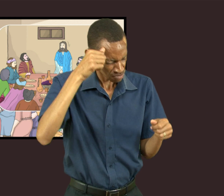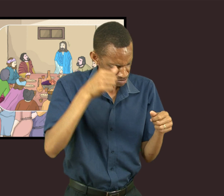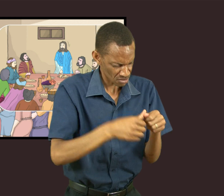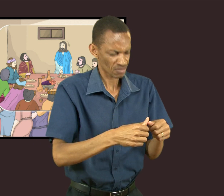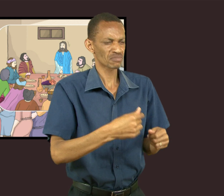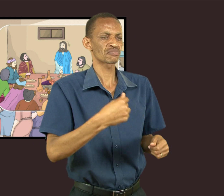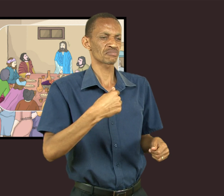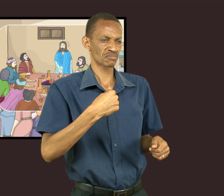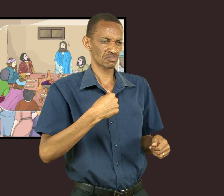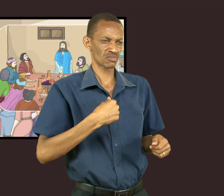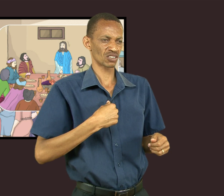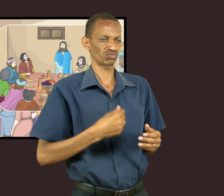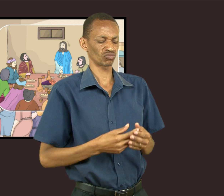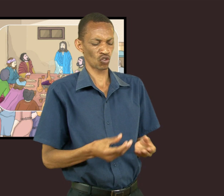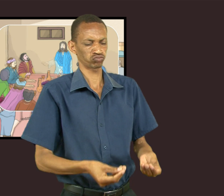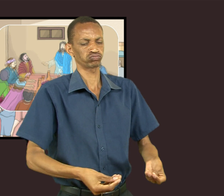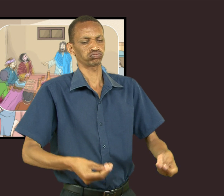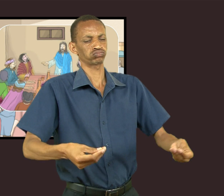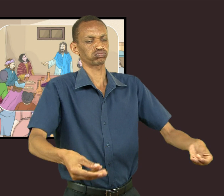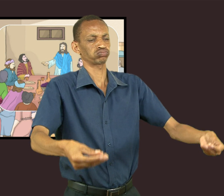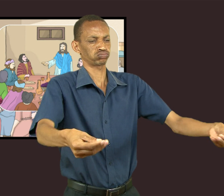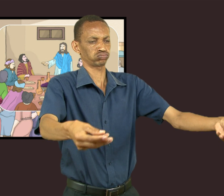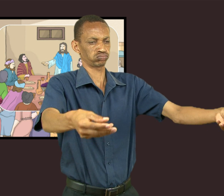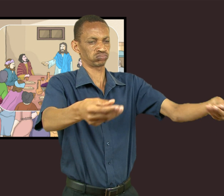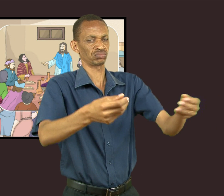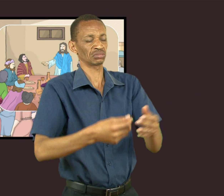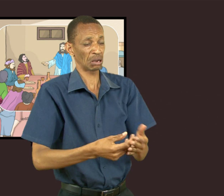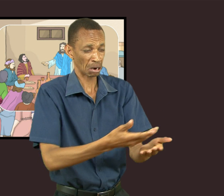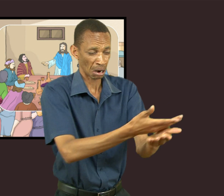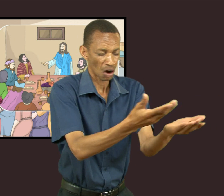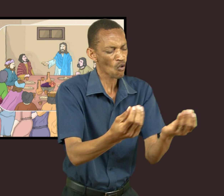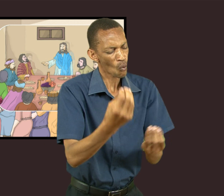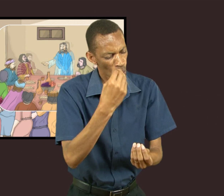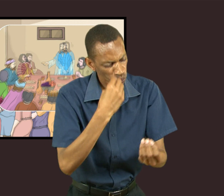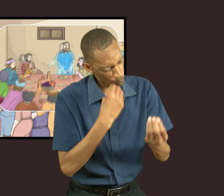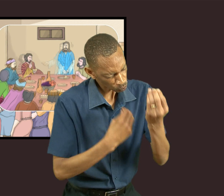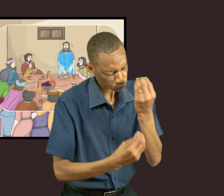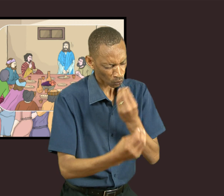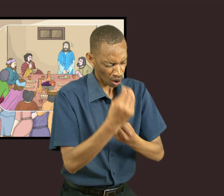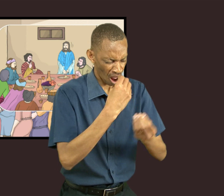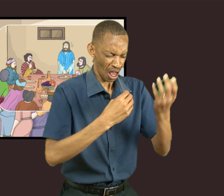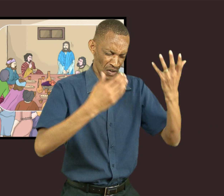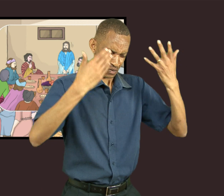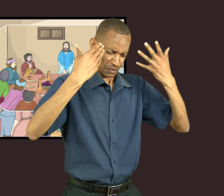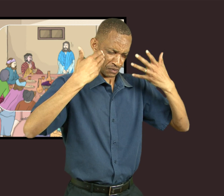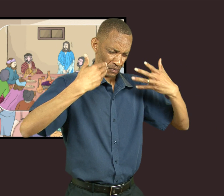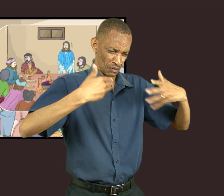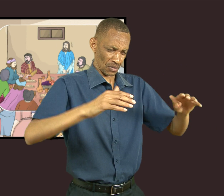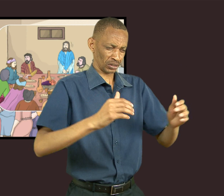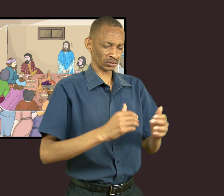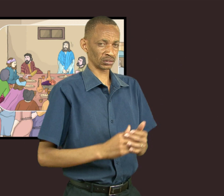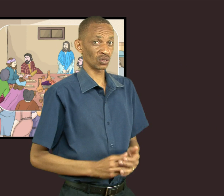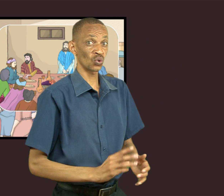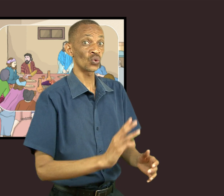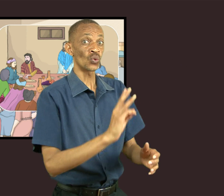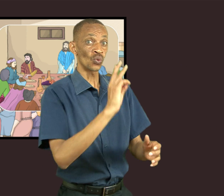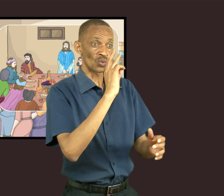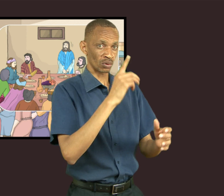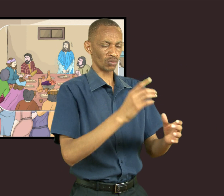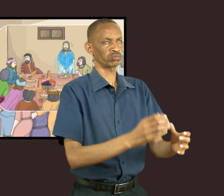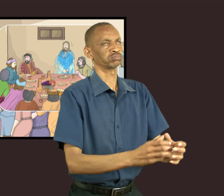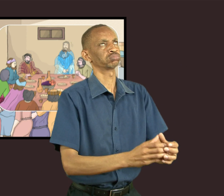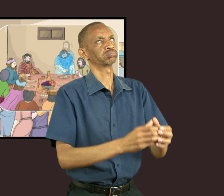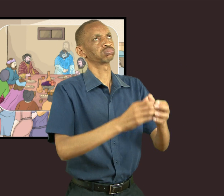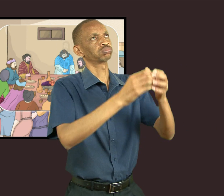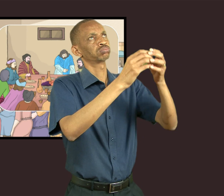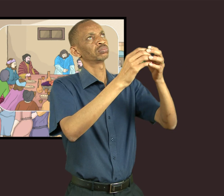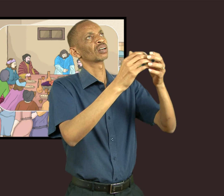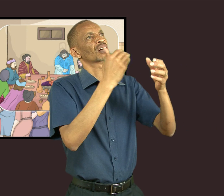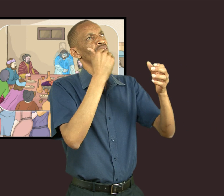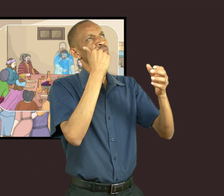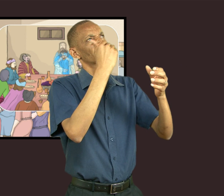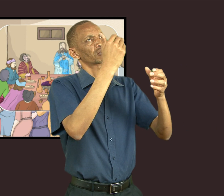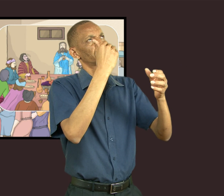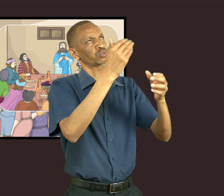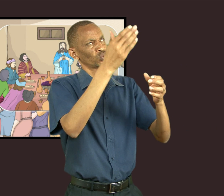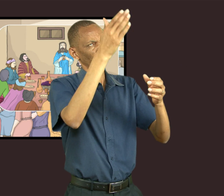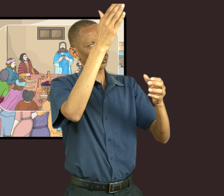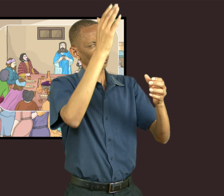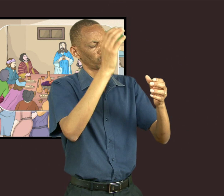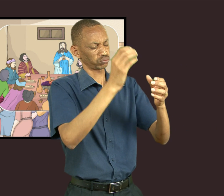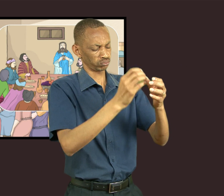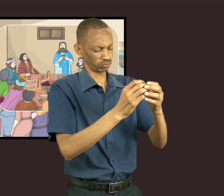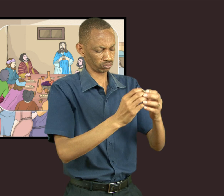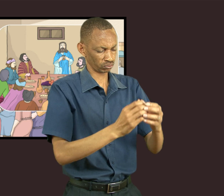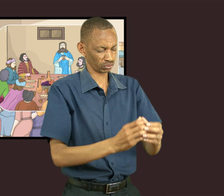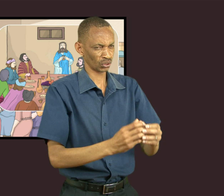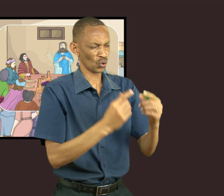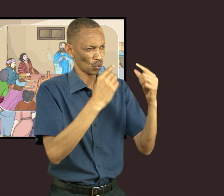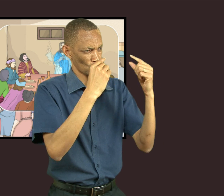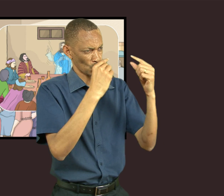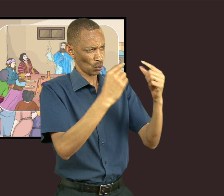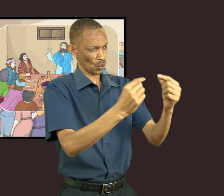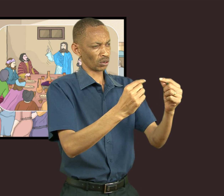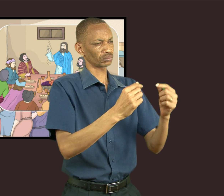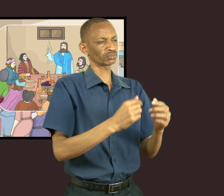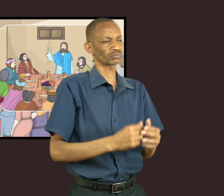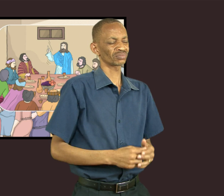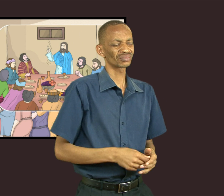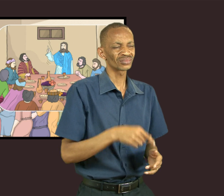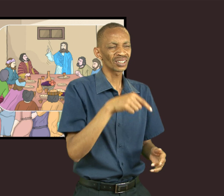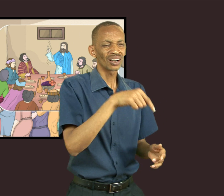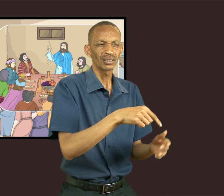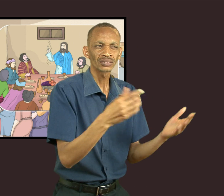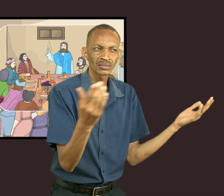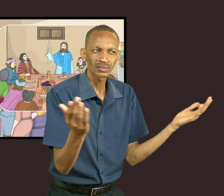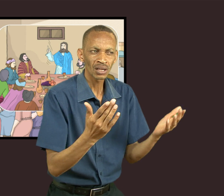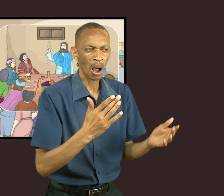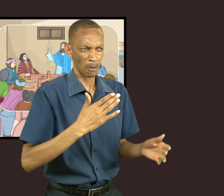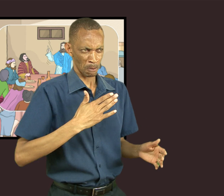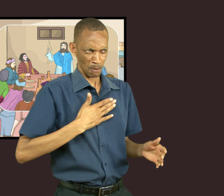do this in remembrance of Me.”